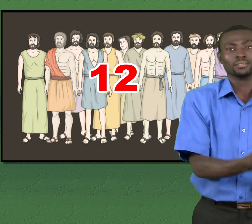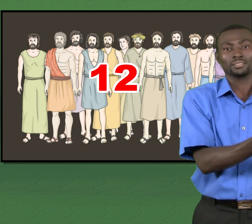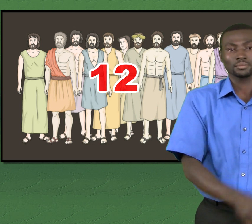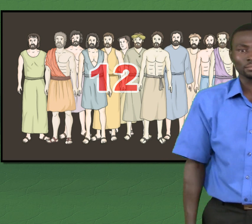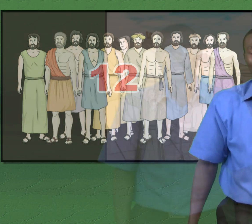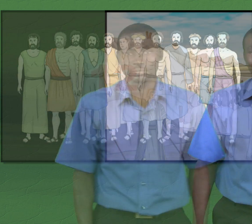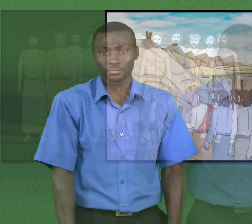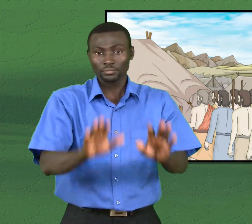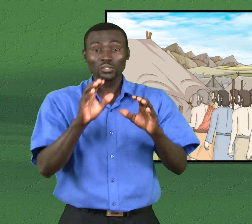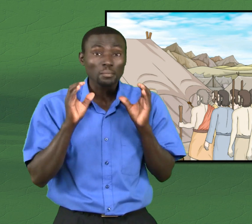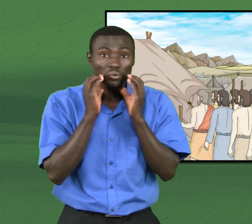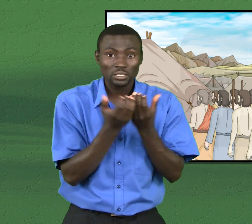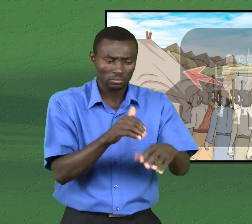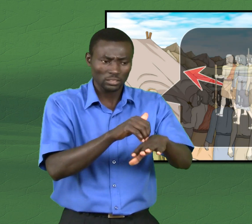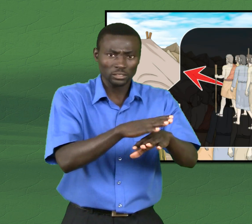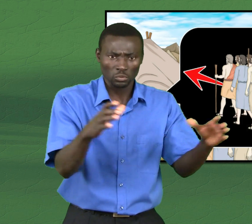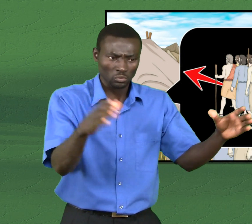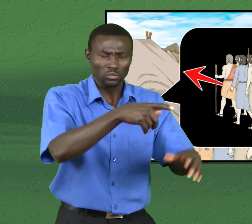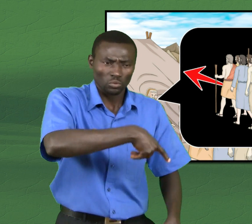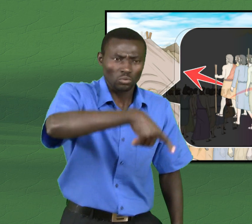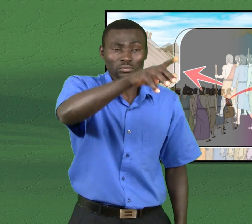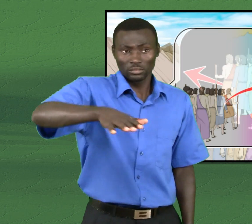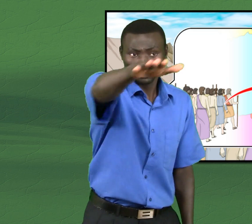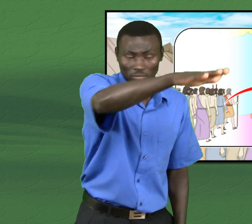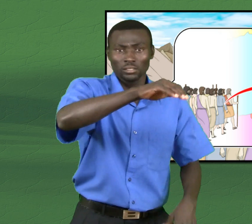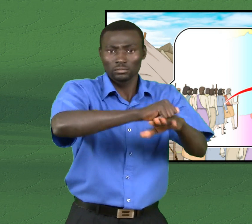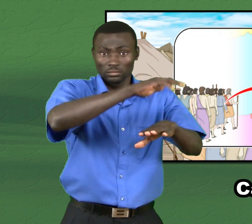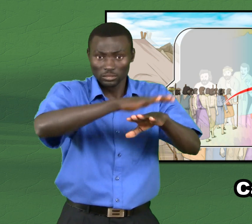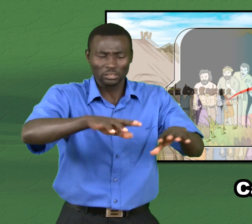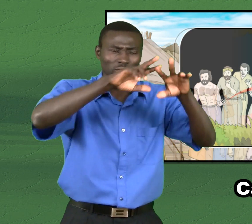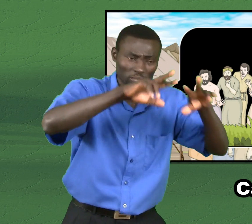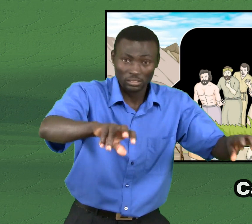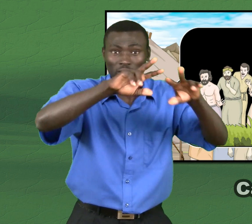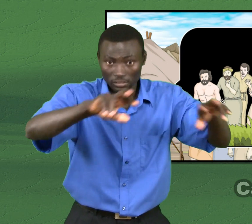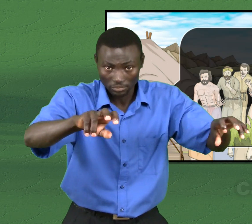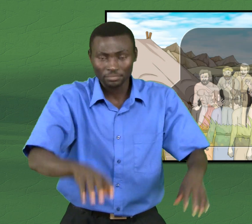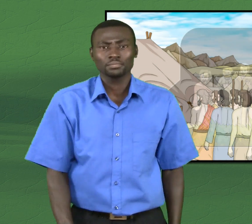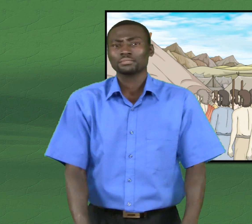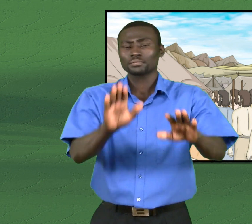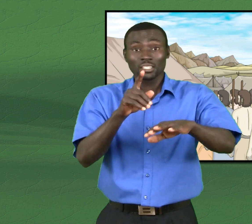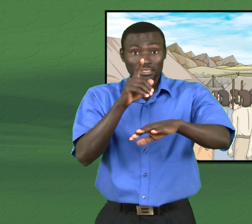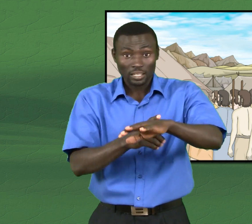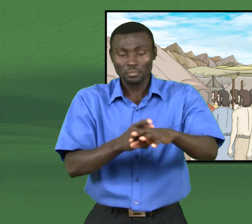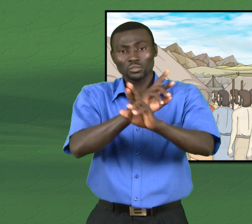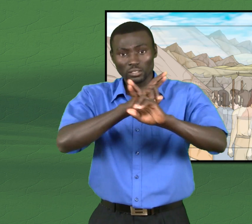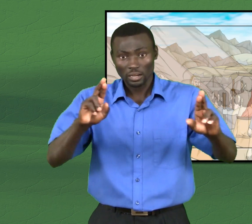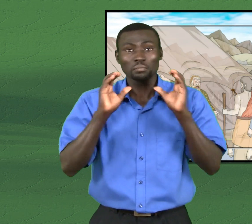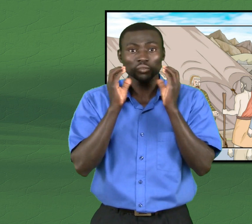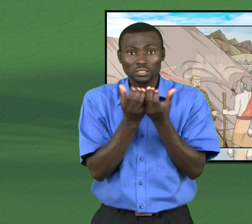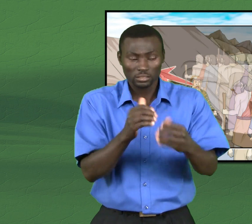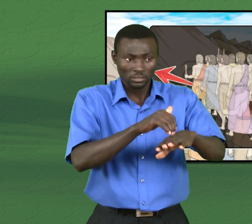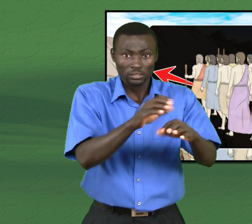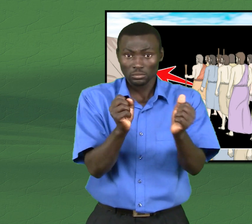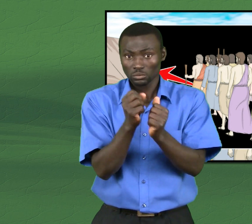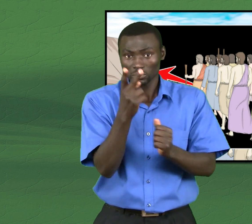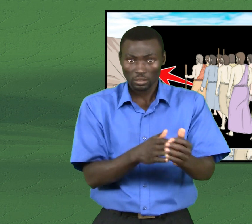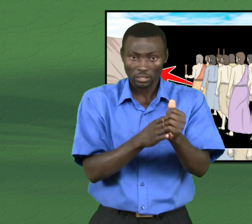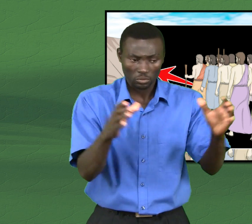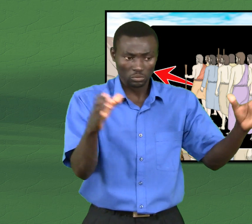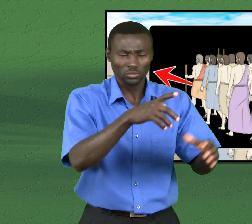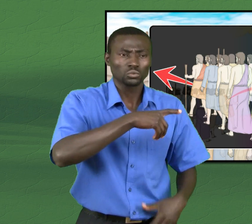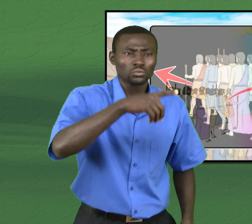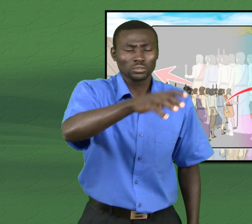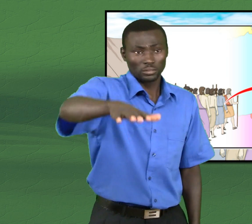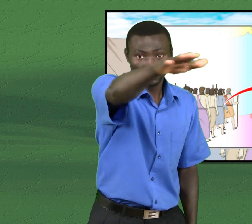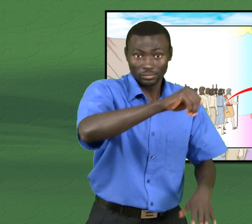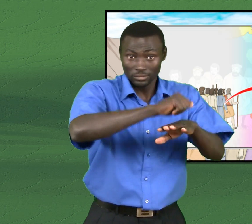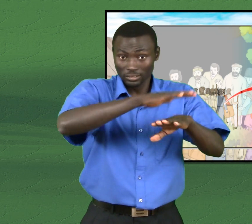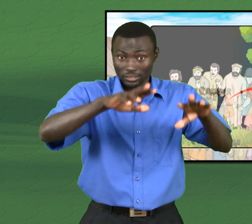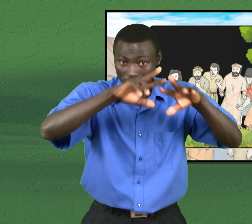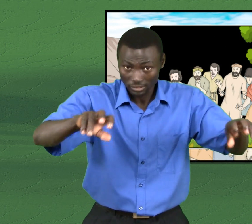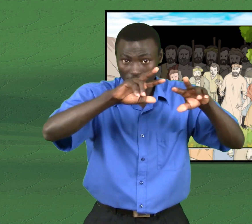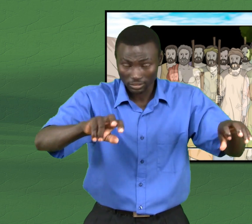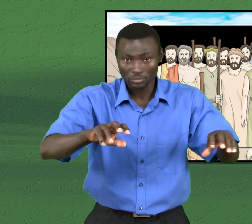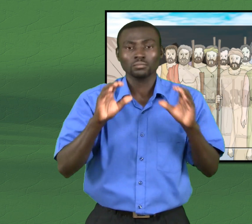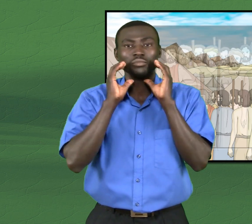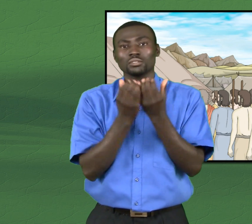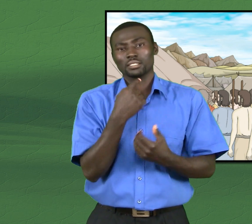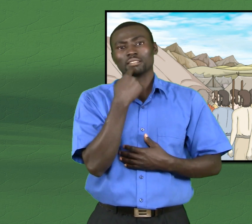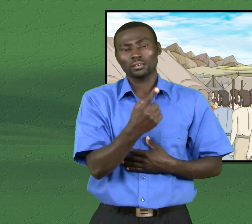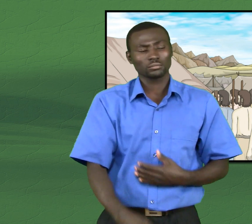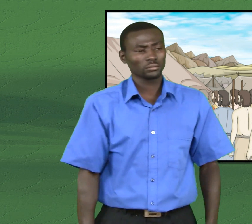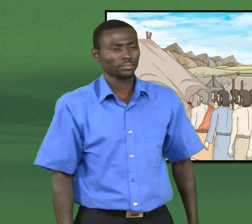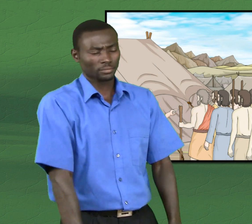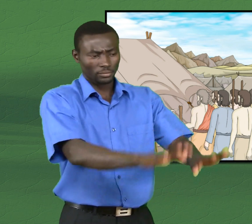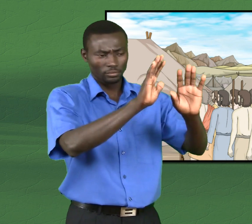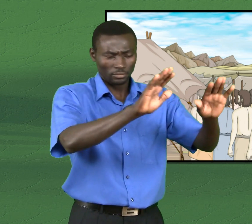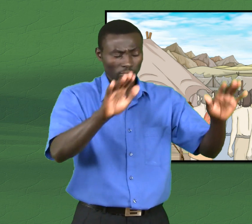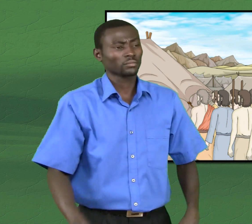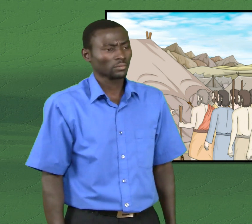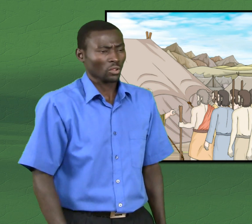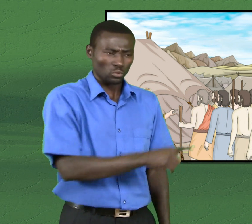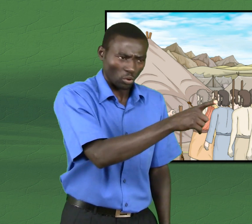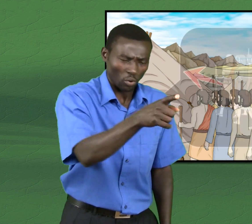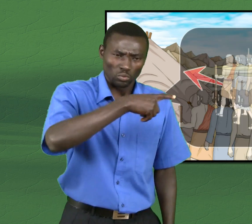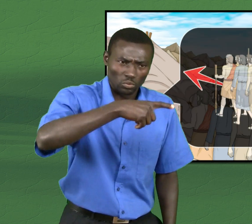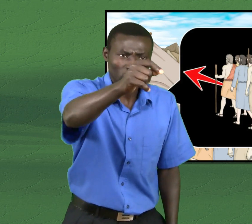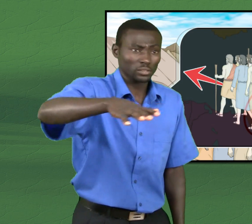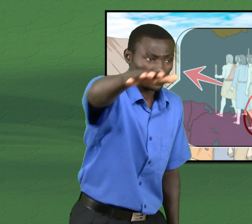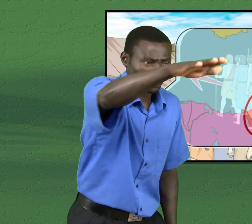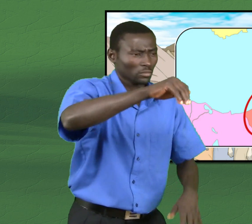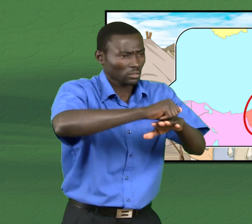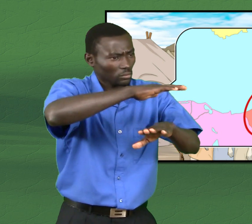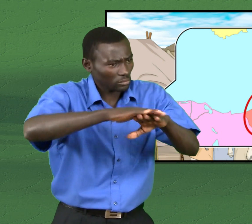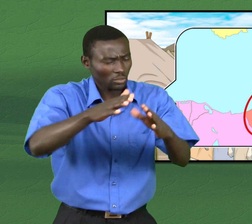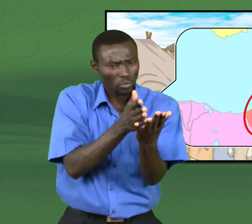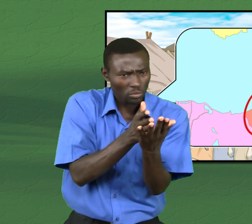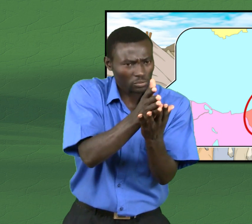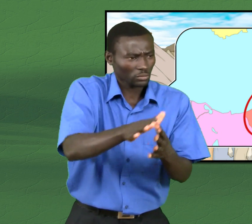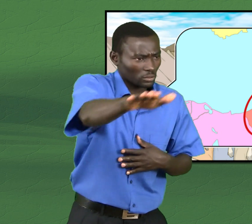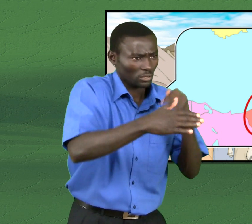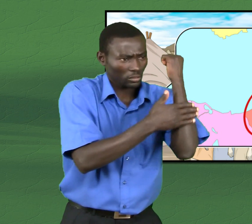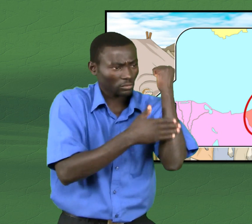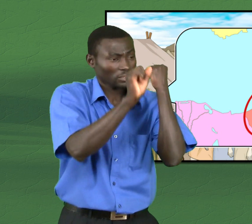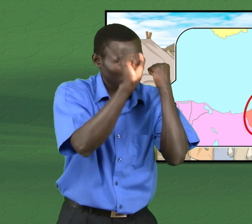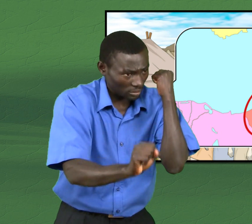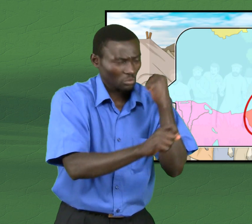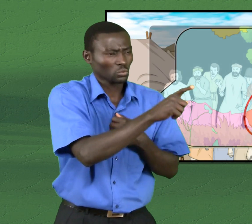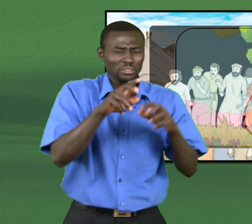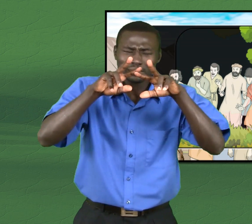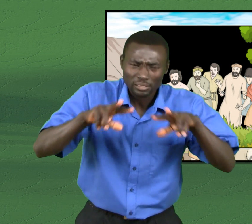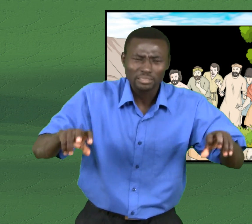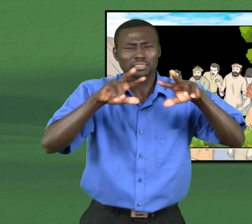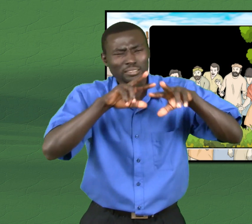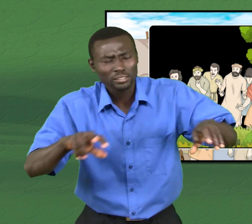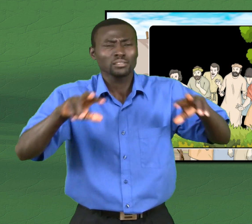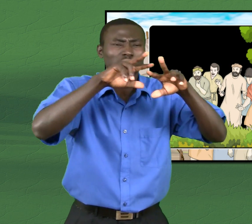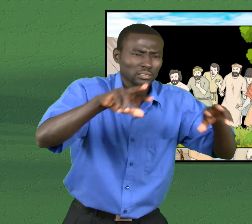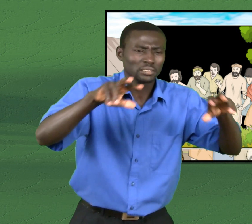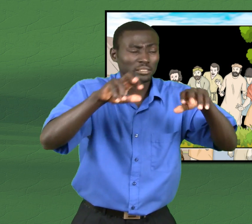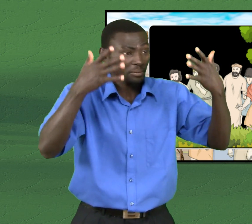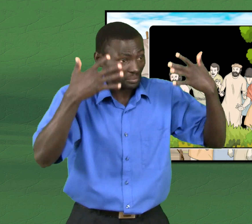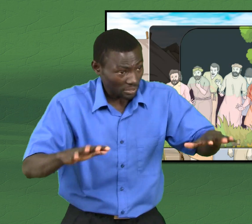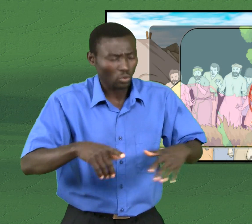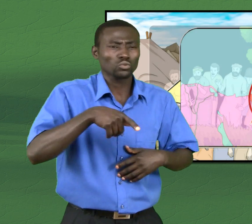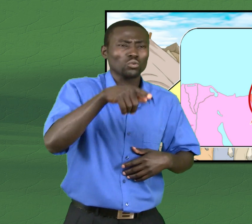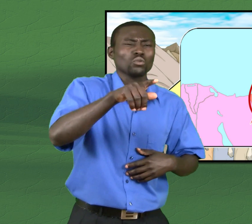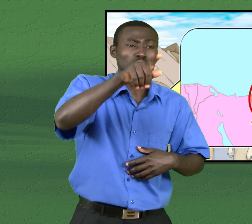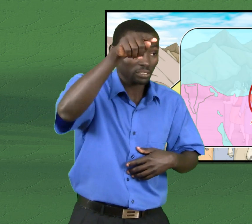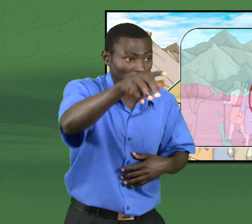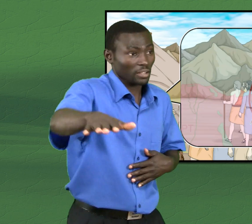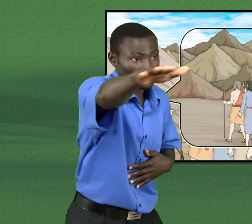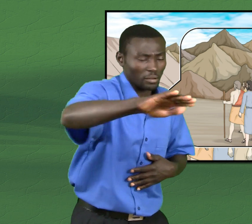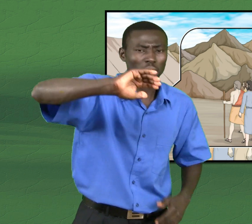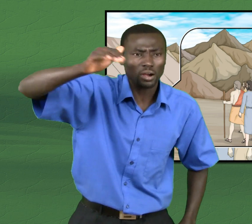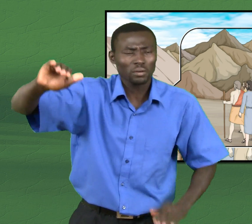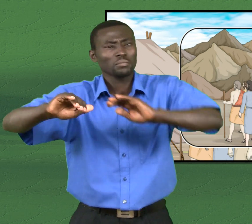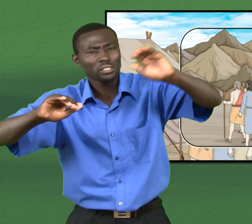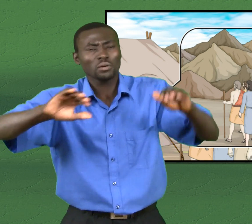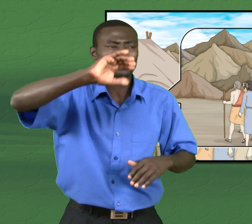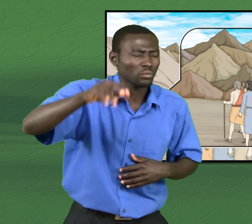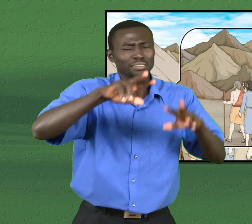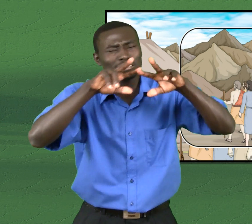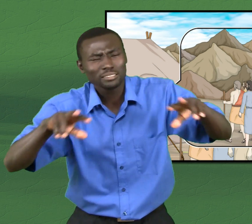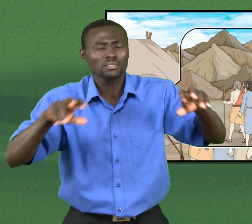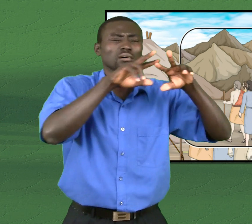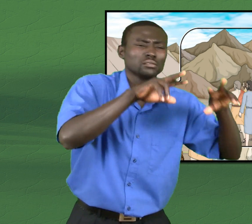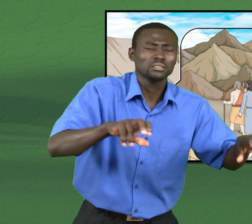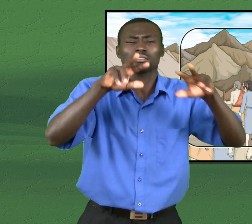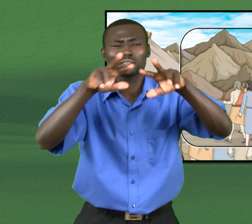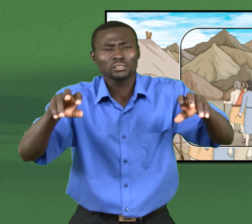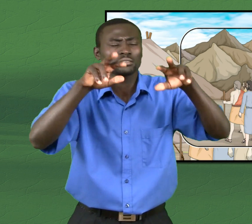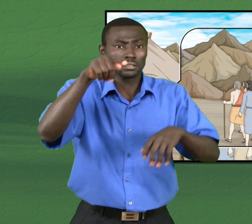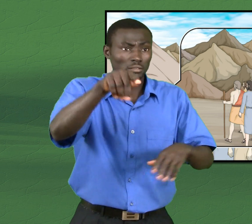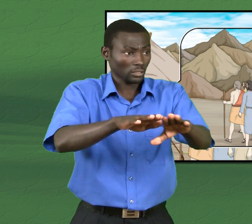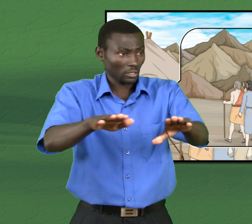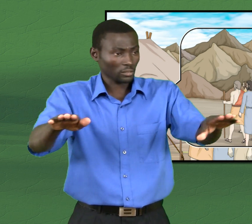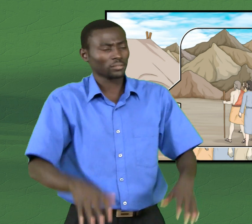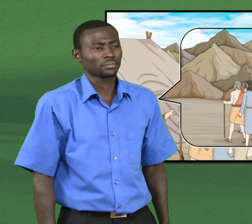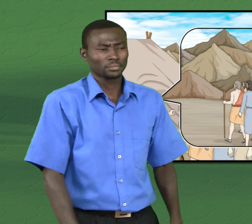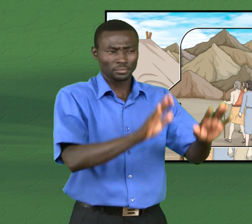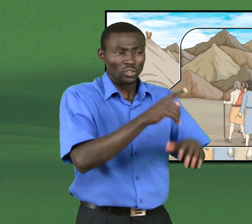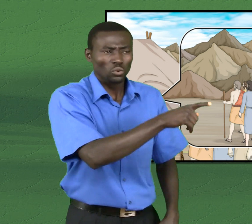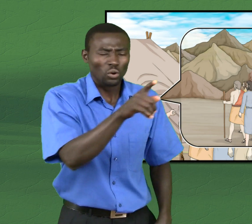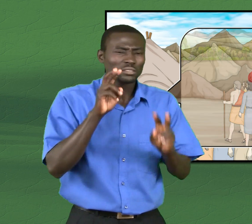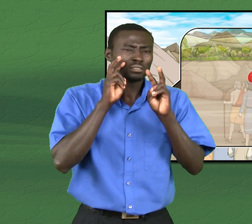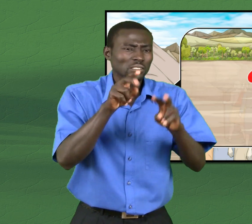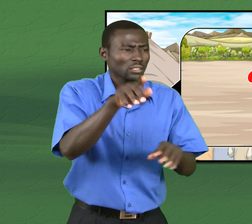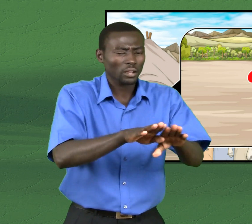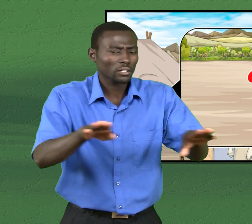When Moses sent them to spy out the land of Canaan, he told them, “Go up through the Negev and into the hill country.